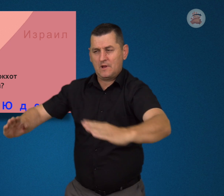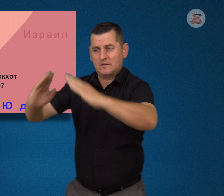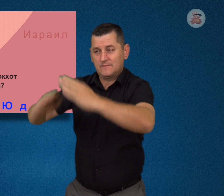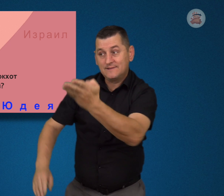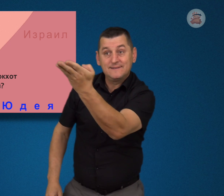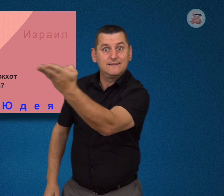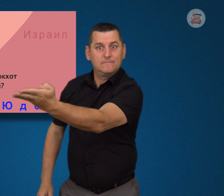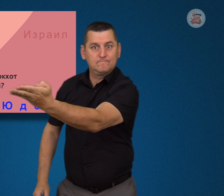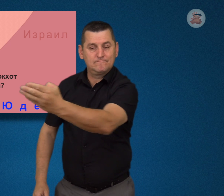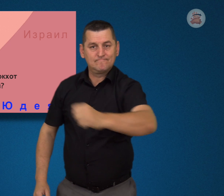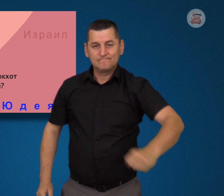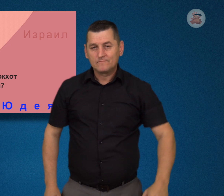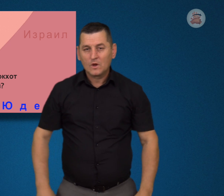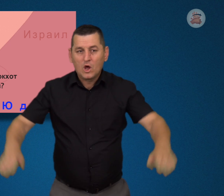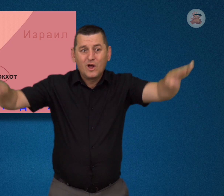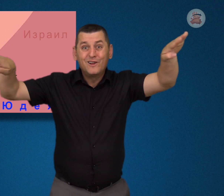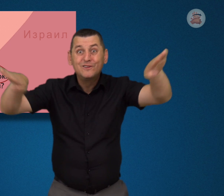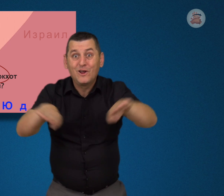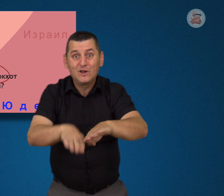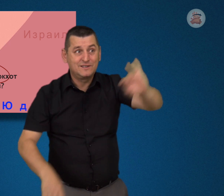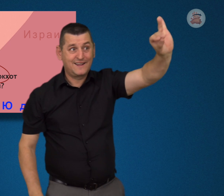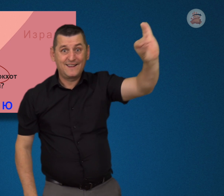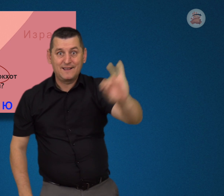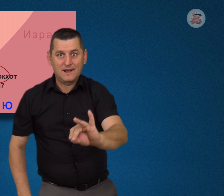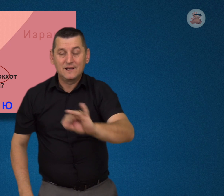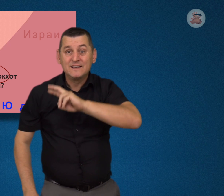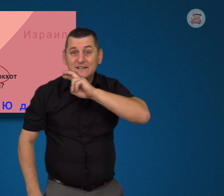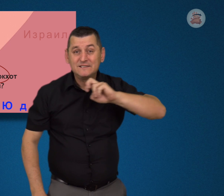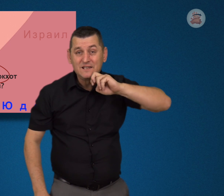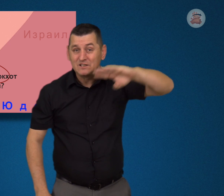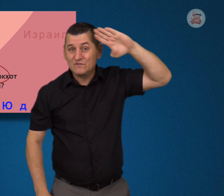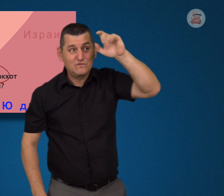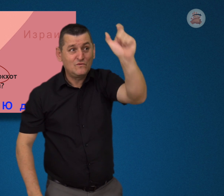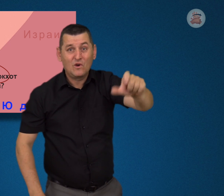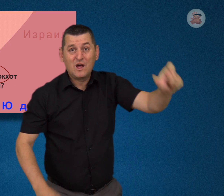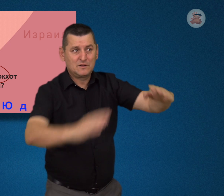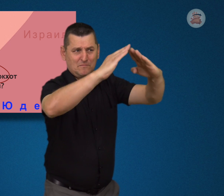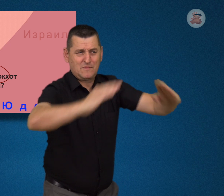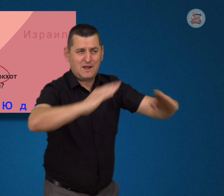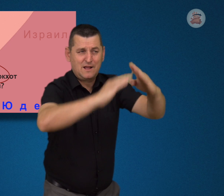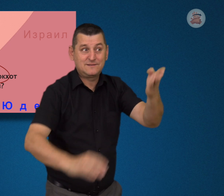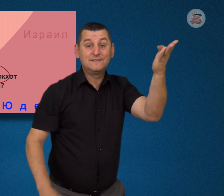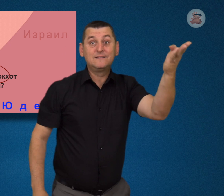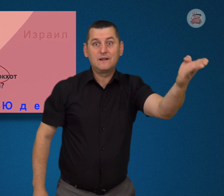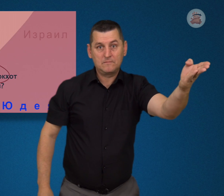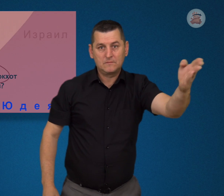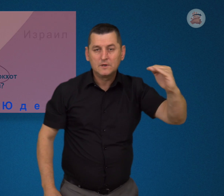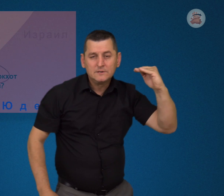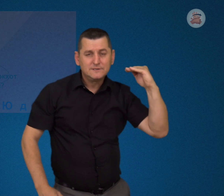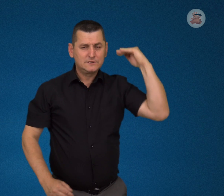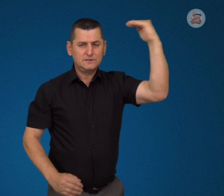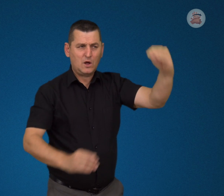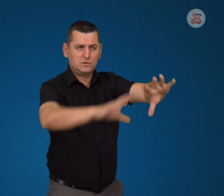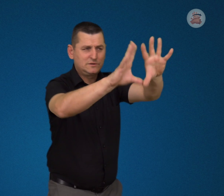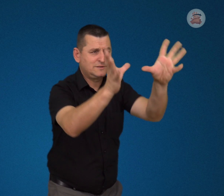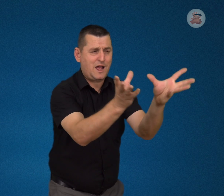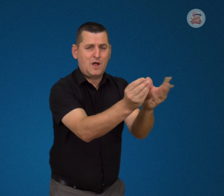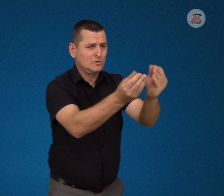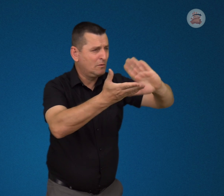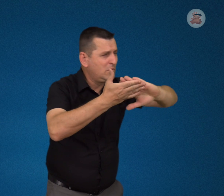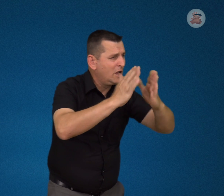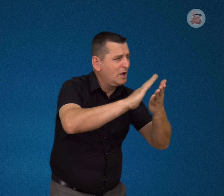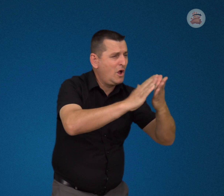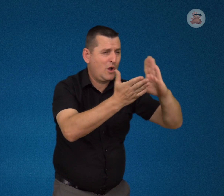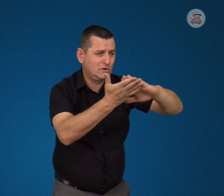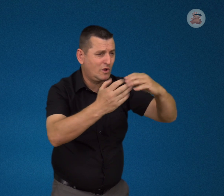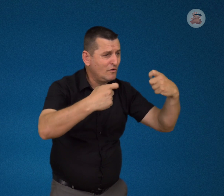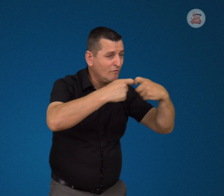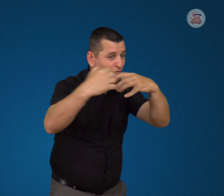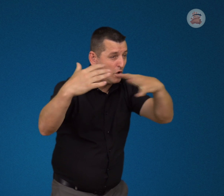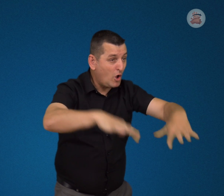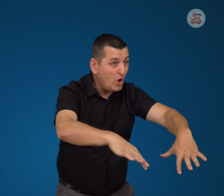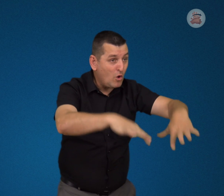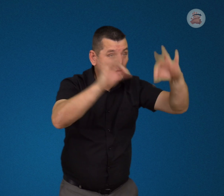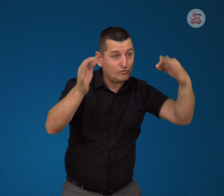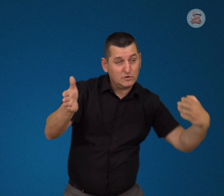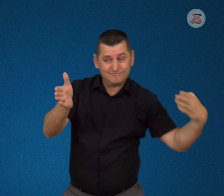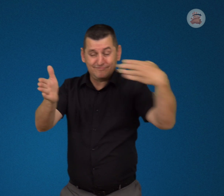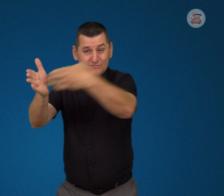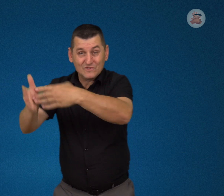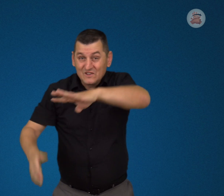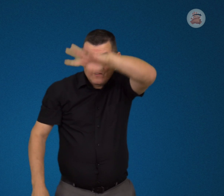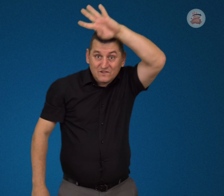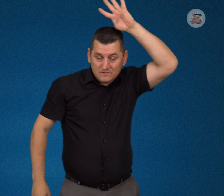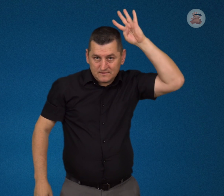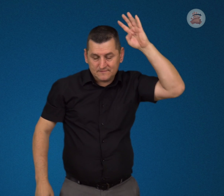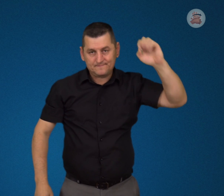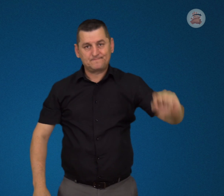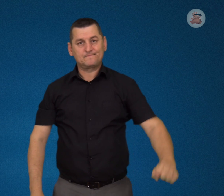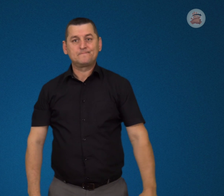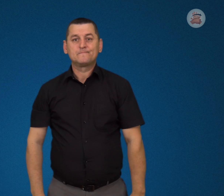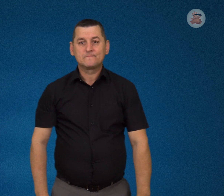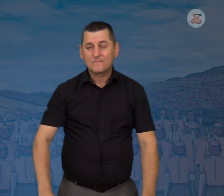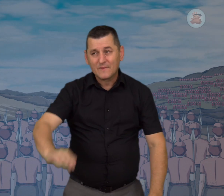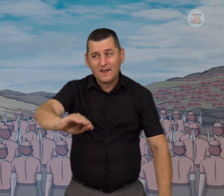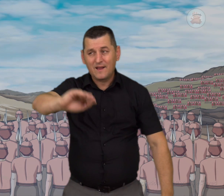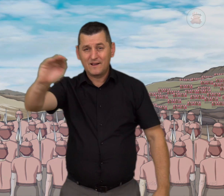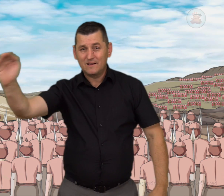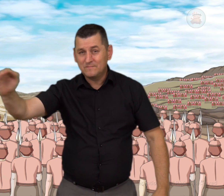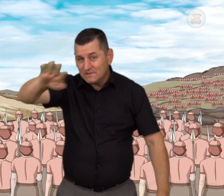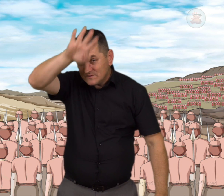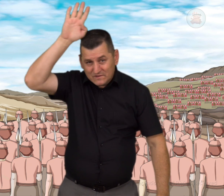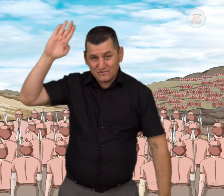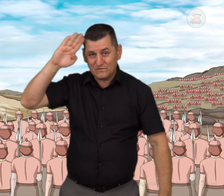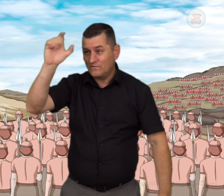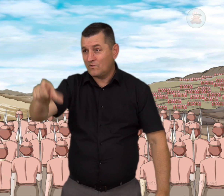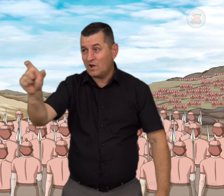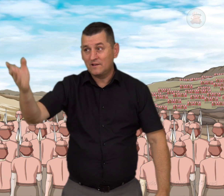Saul and the men of Israel assembled and camped in the Valley of Elah, arraying themselves for battle against the Philistines.